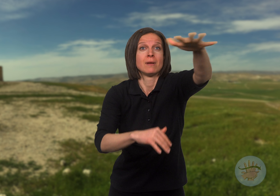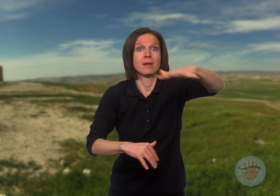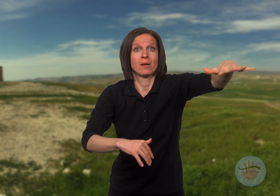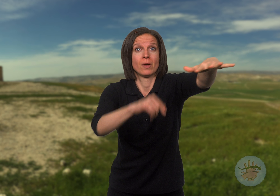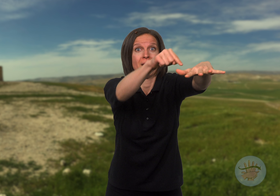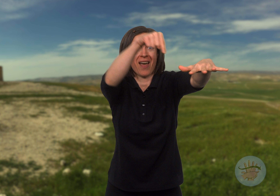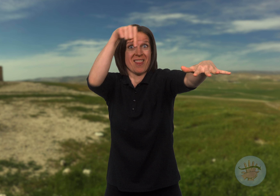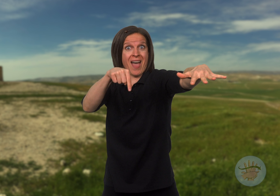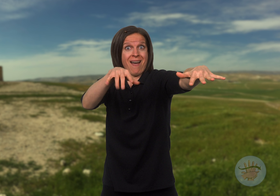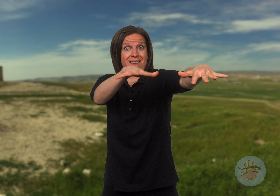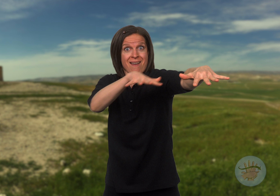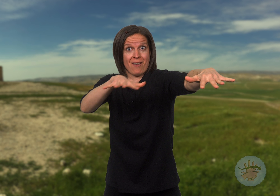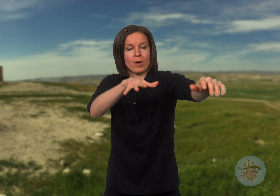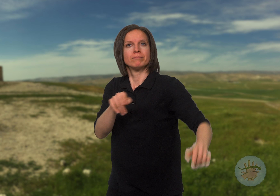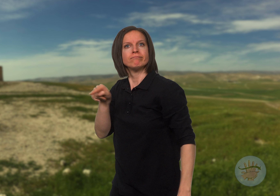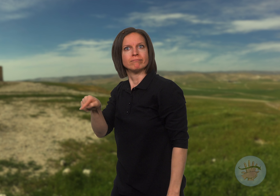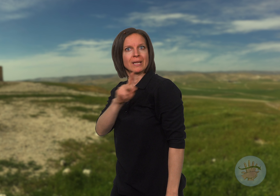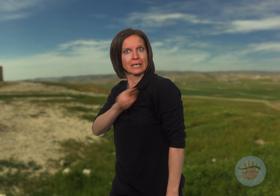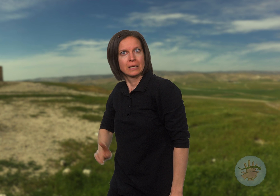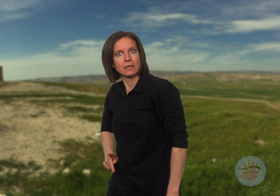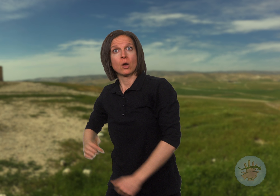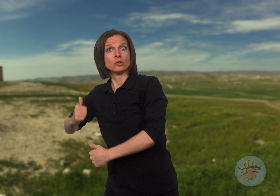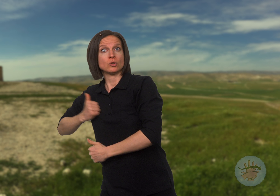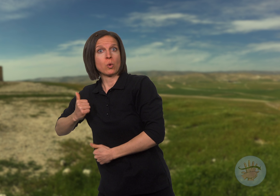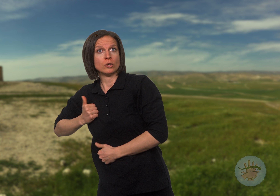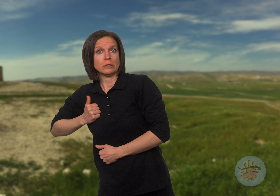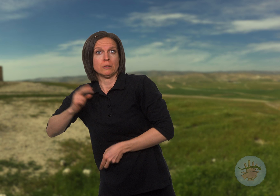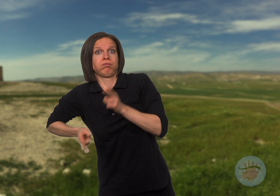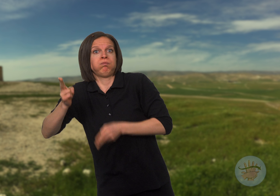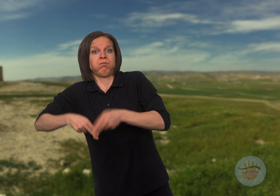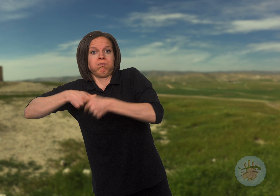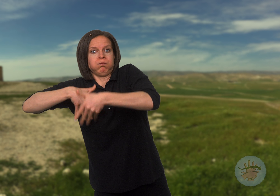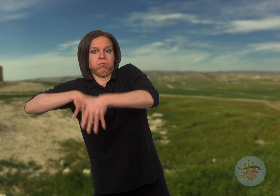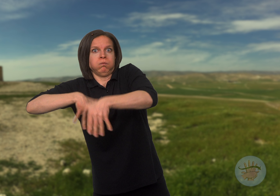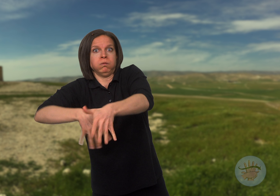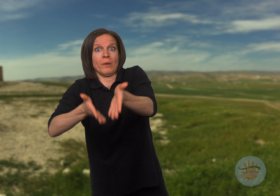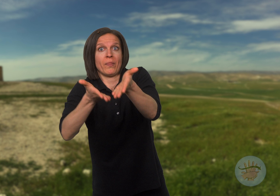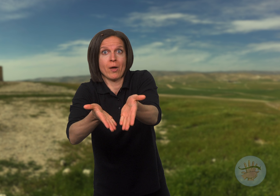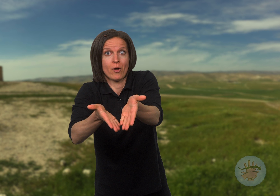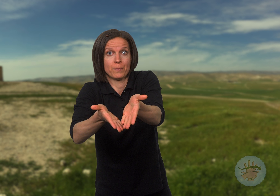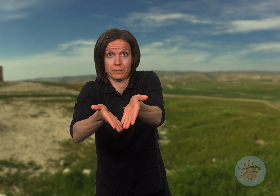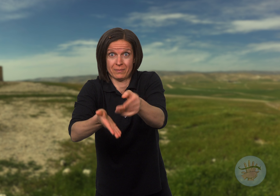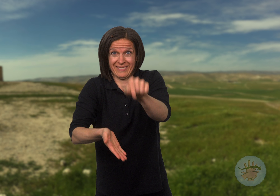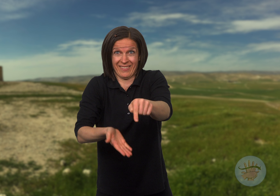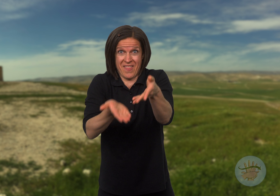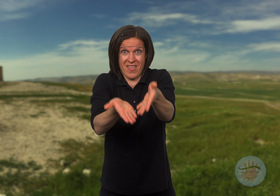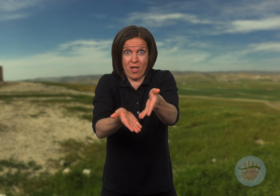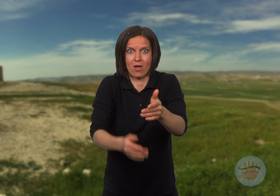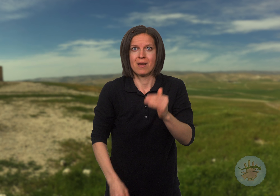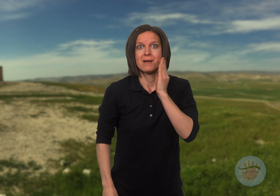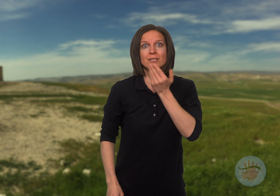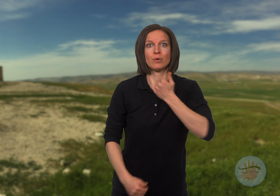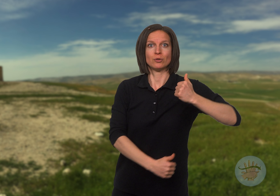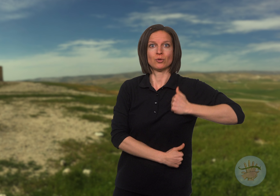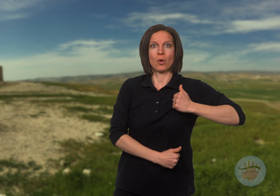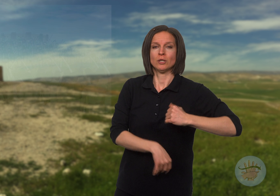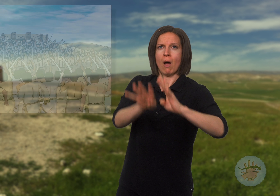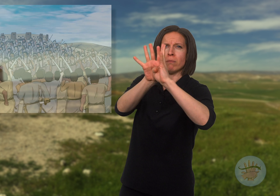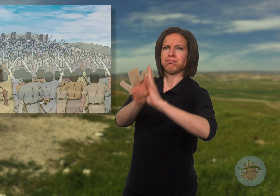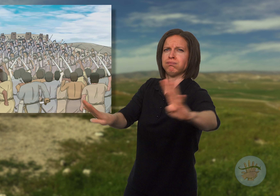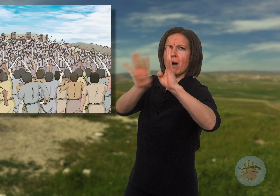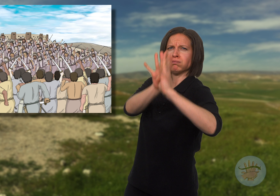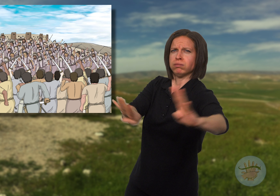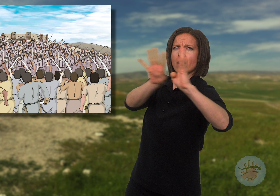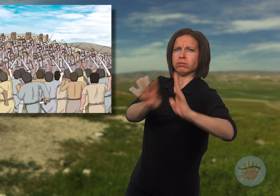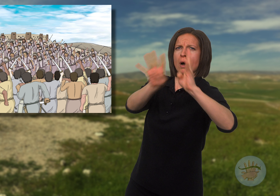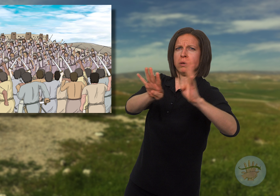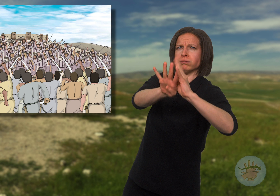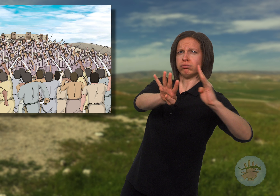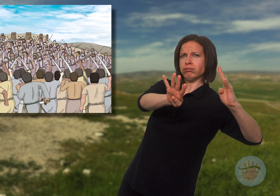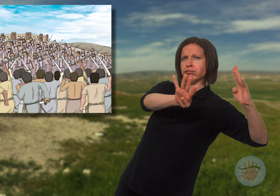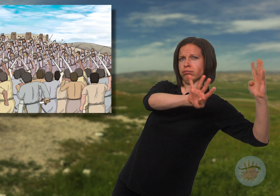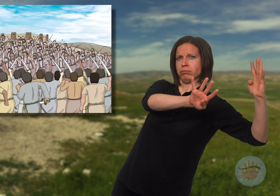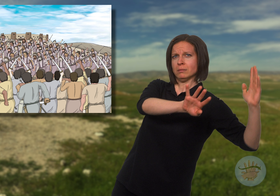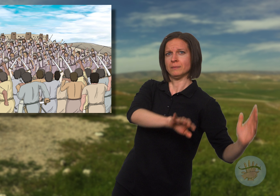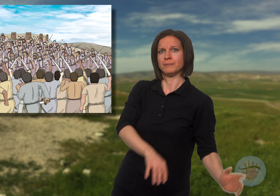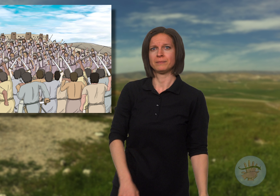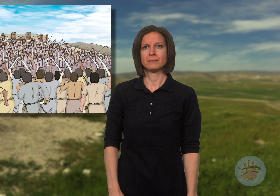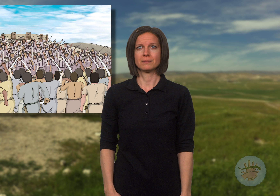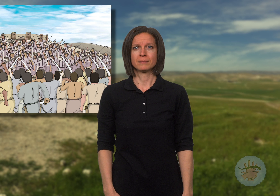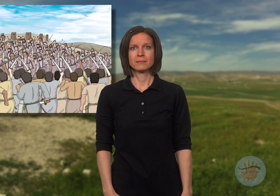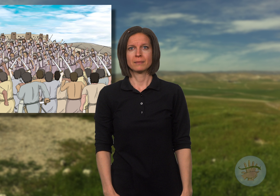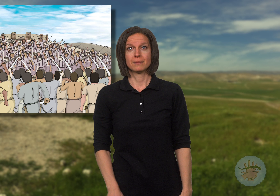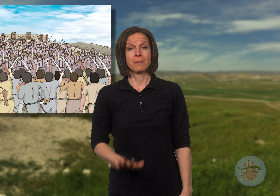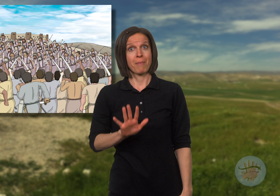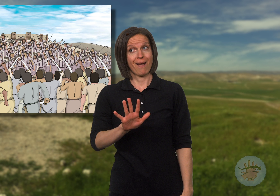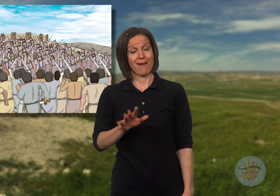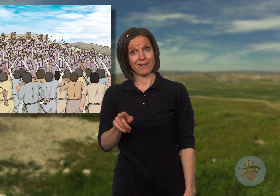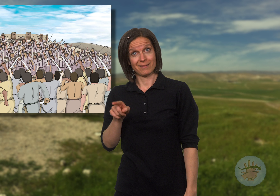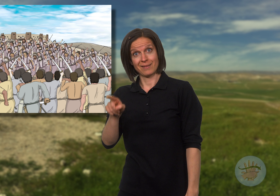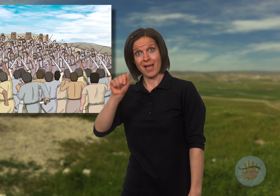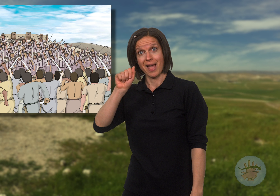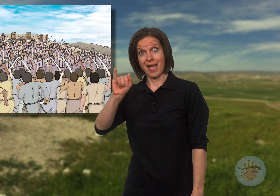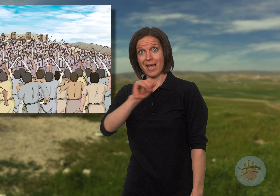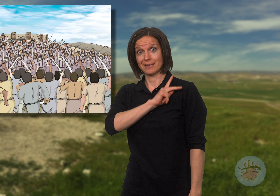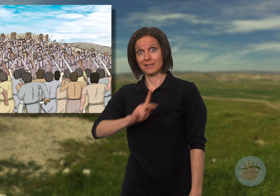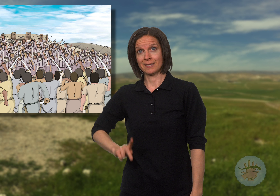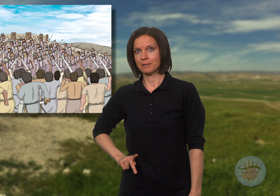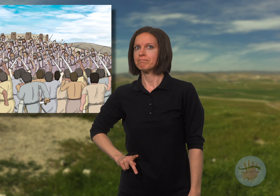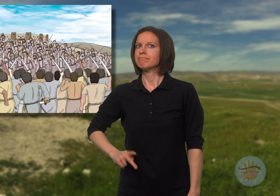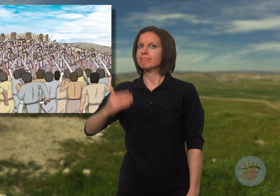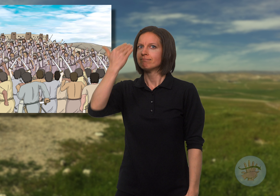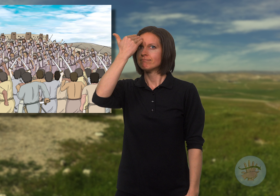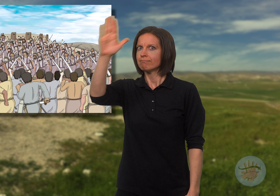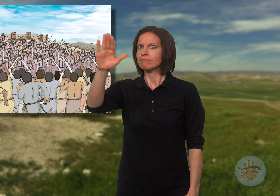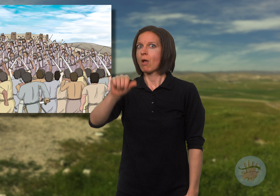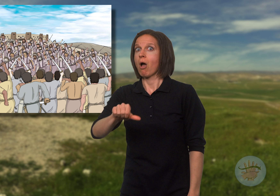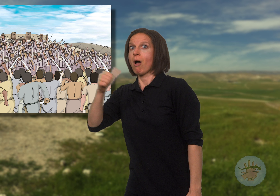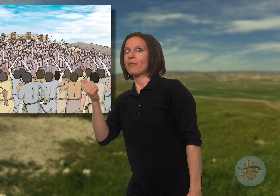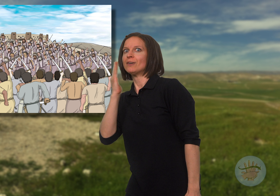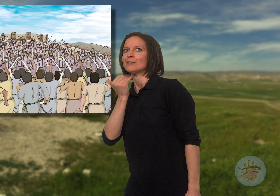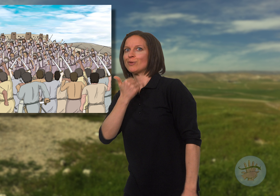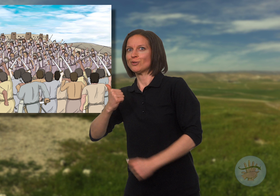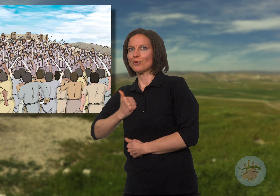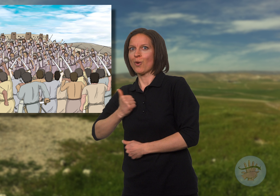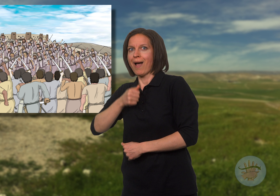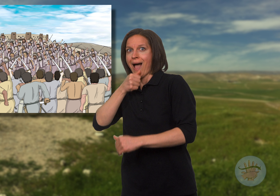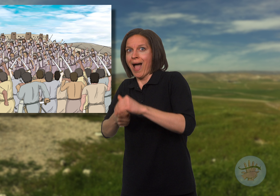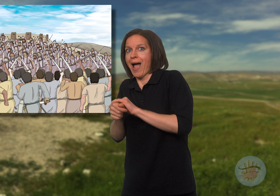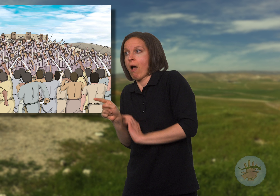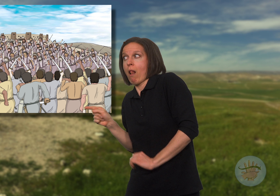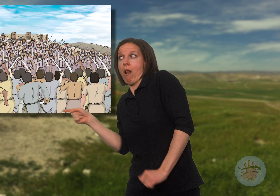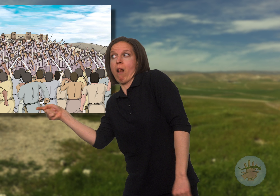But he did not know that an ambush had been set up against him behind the city.